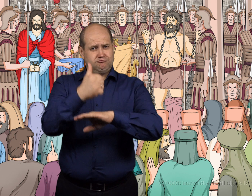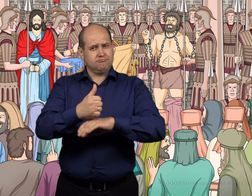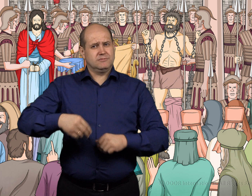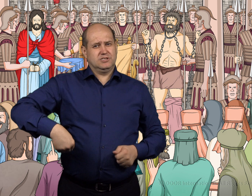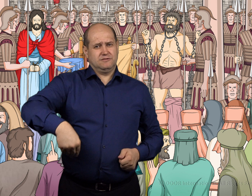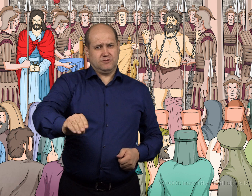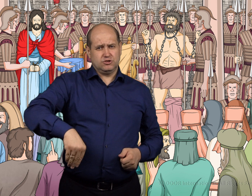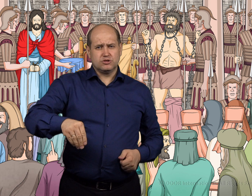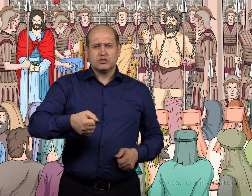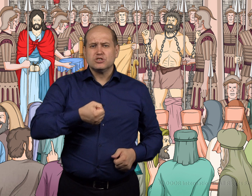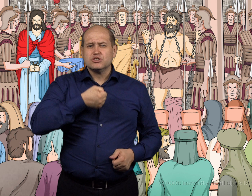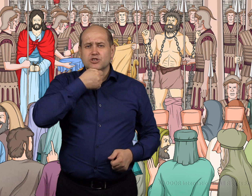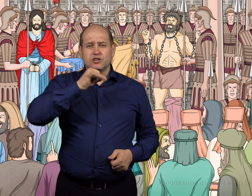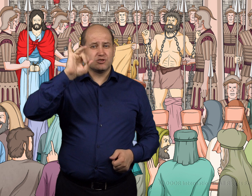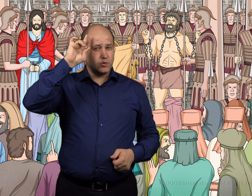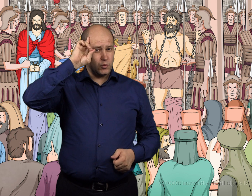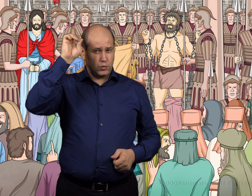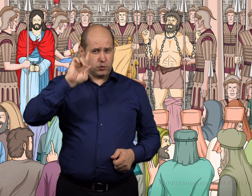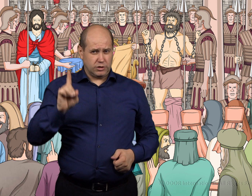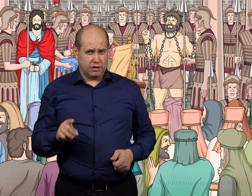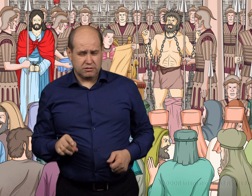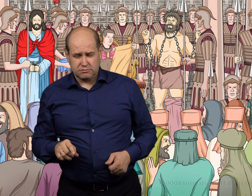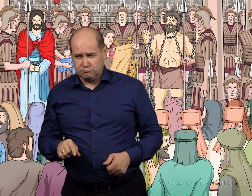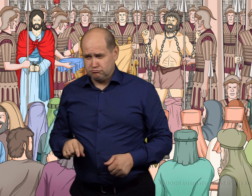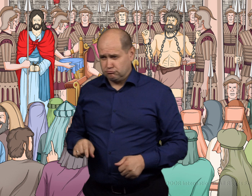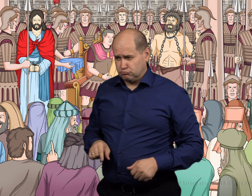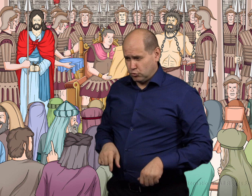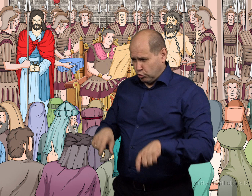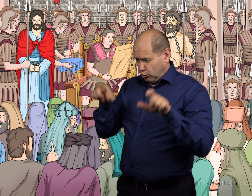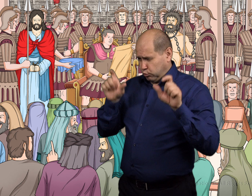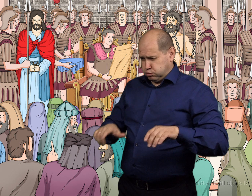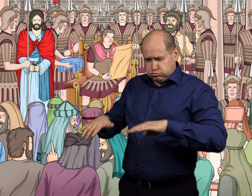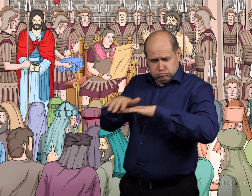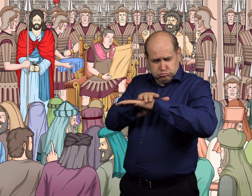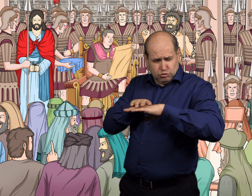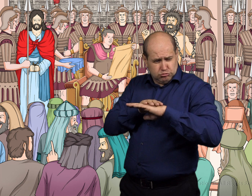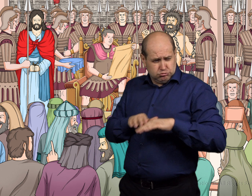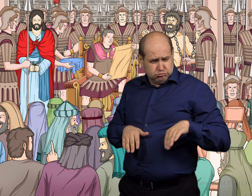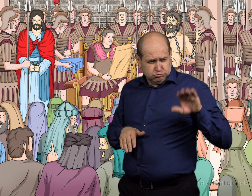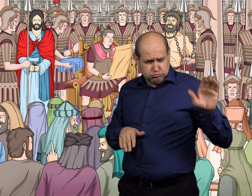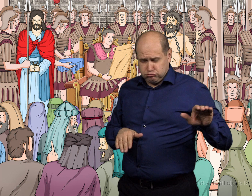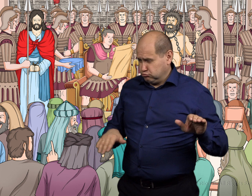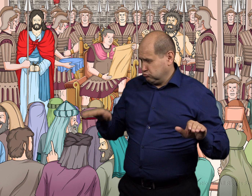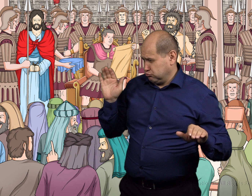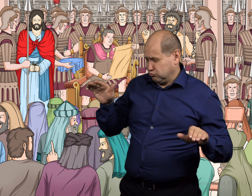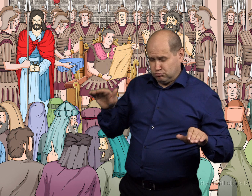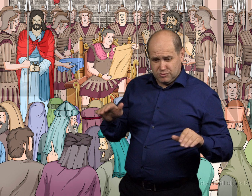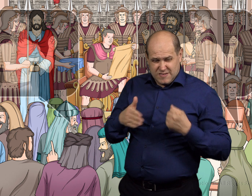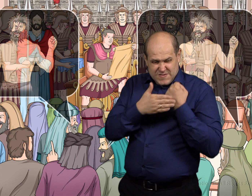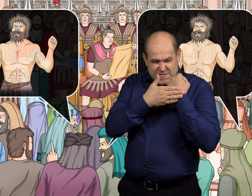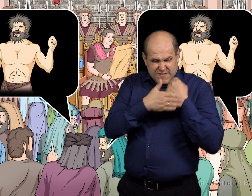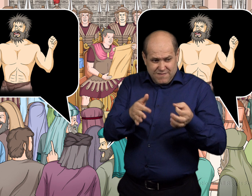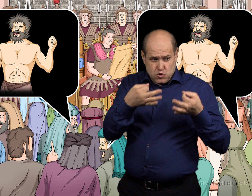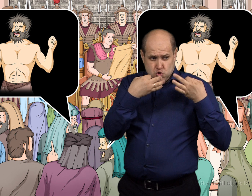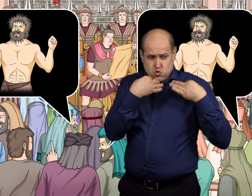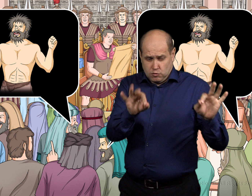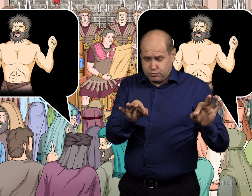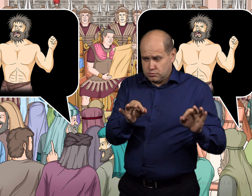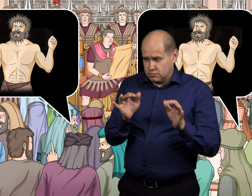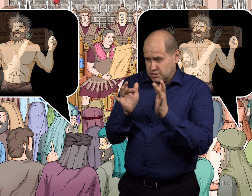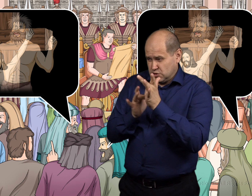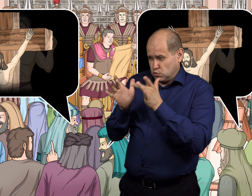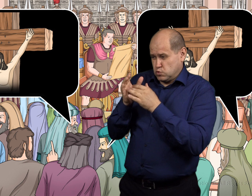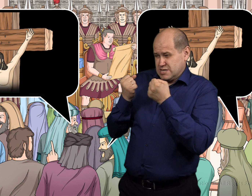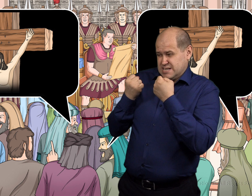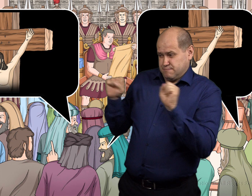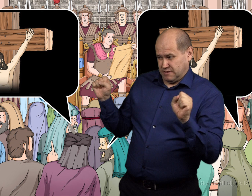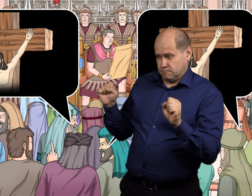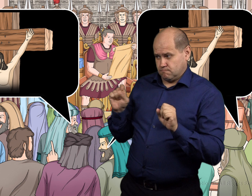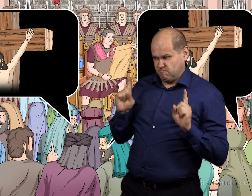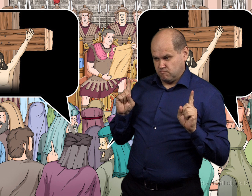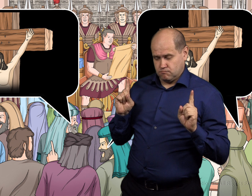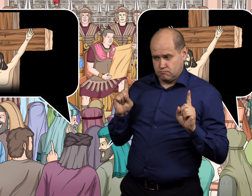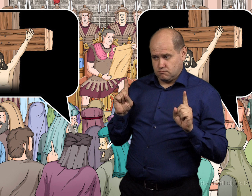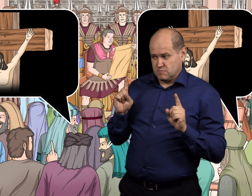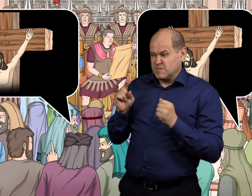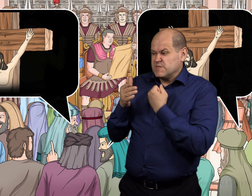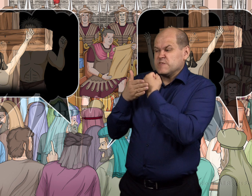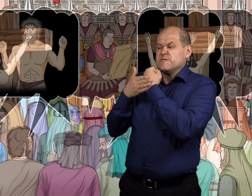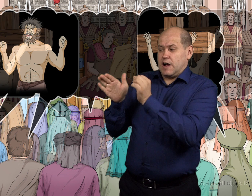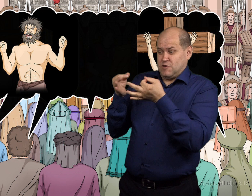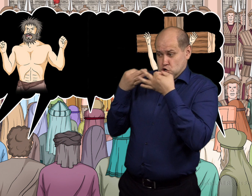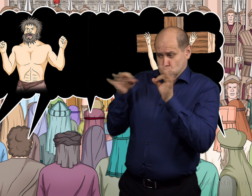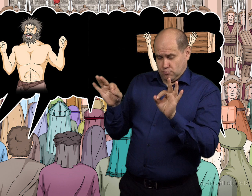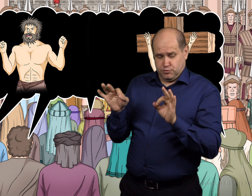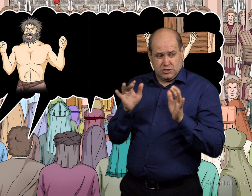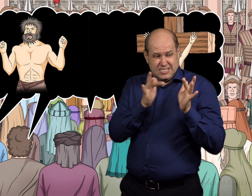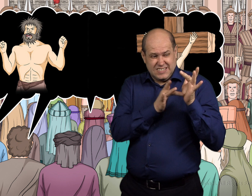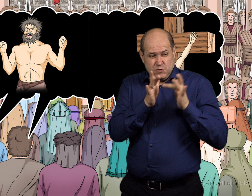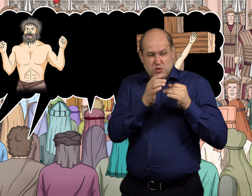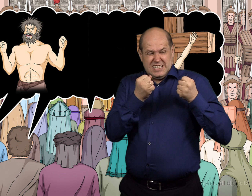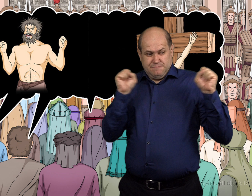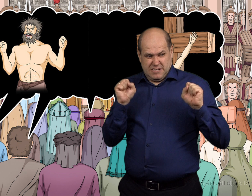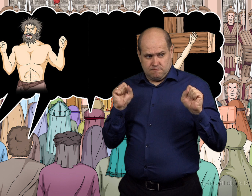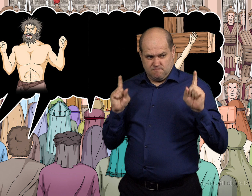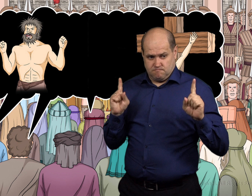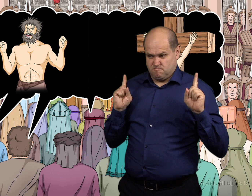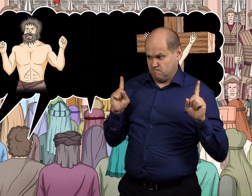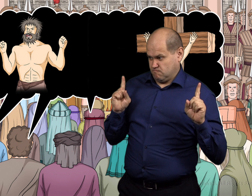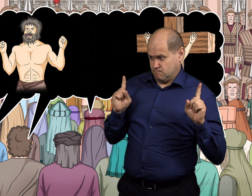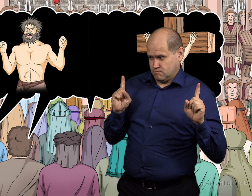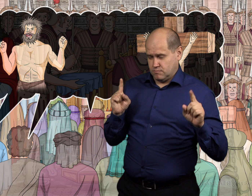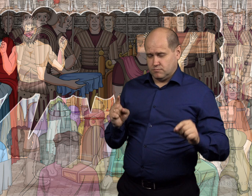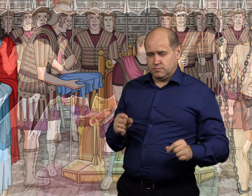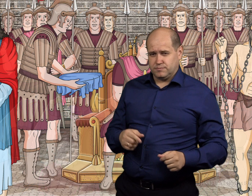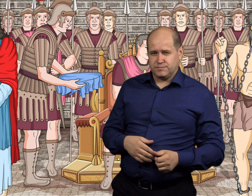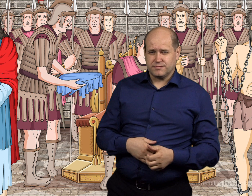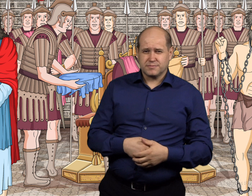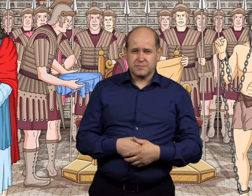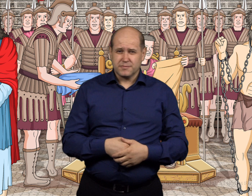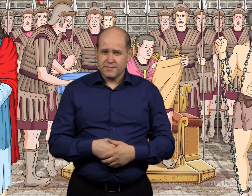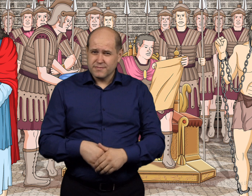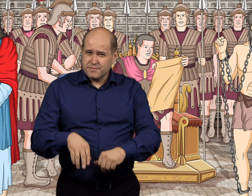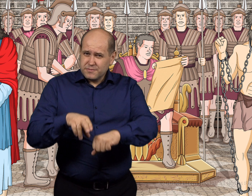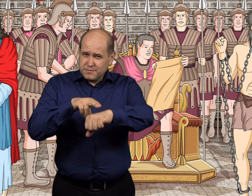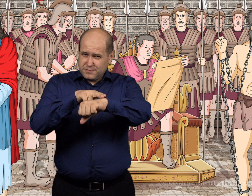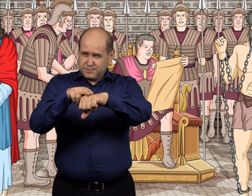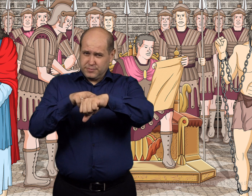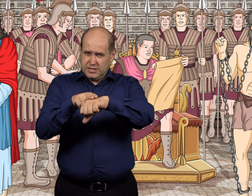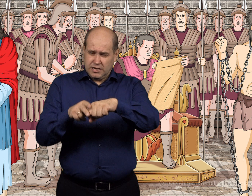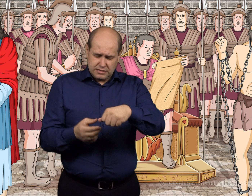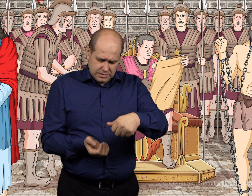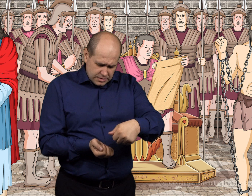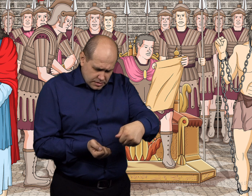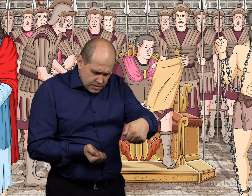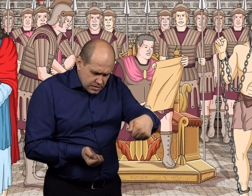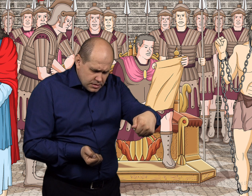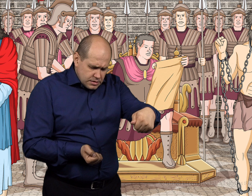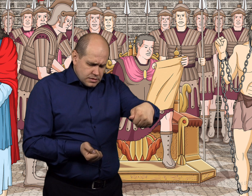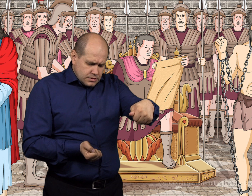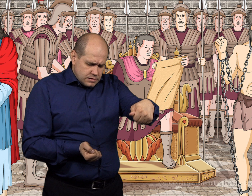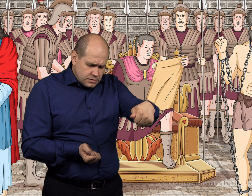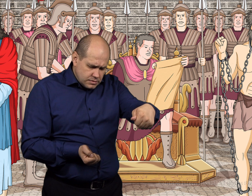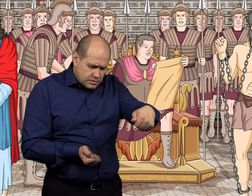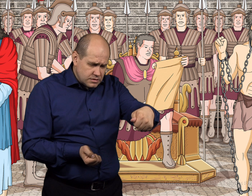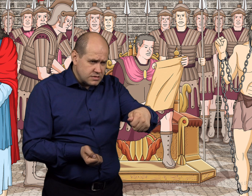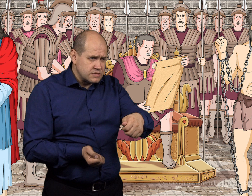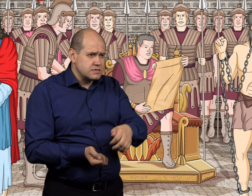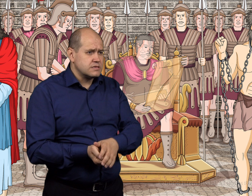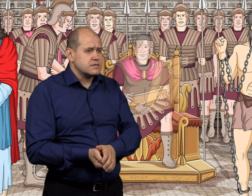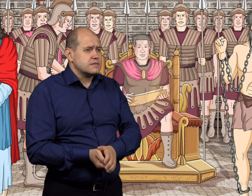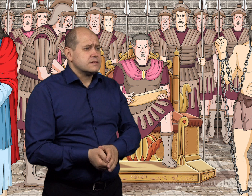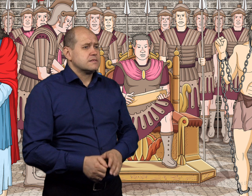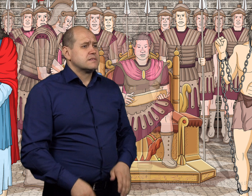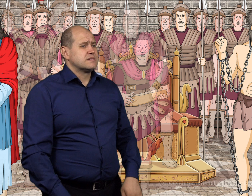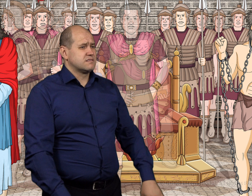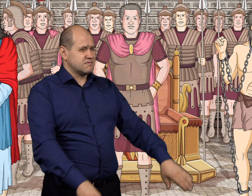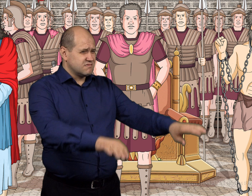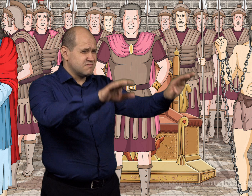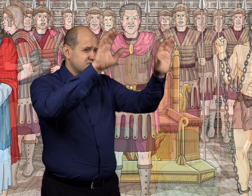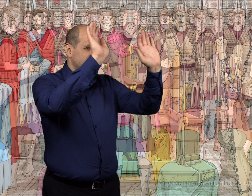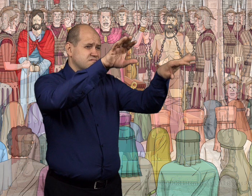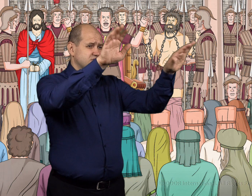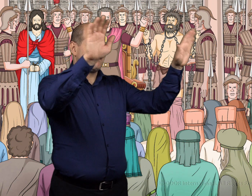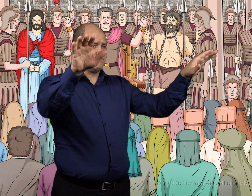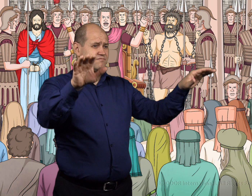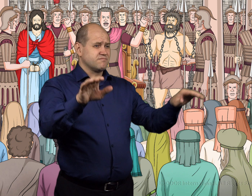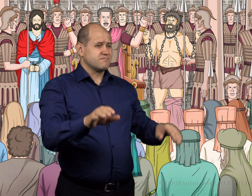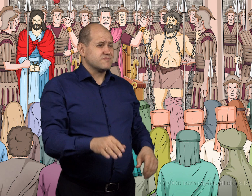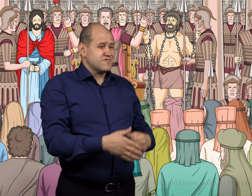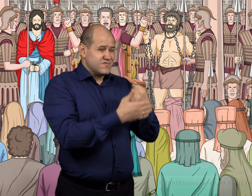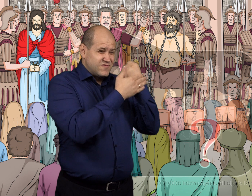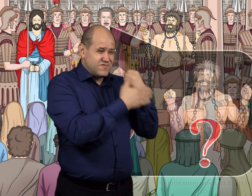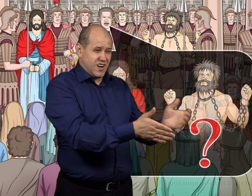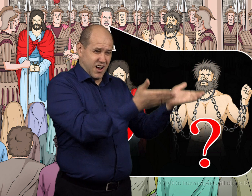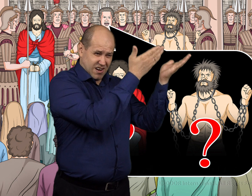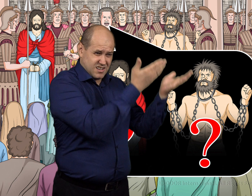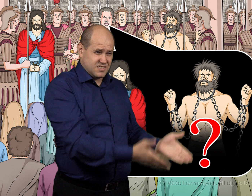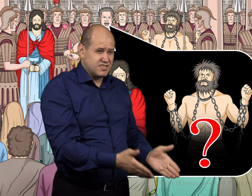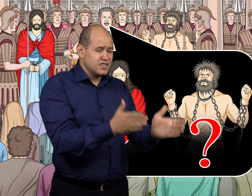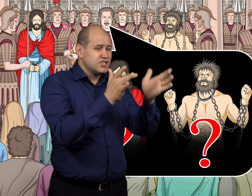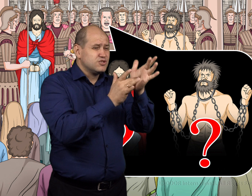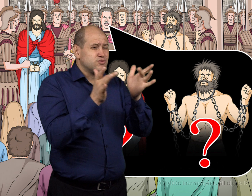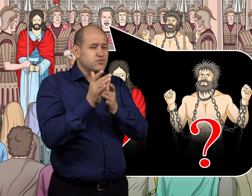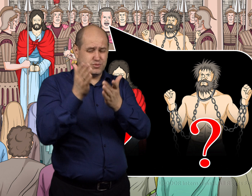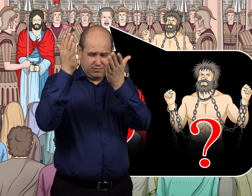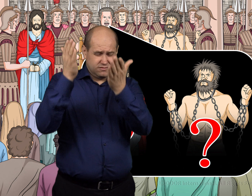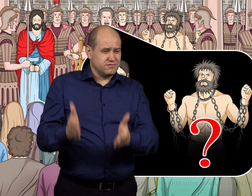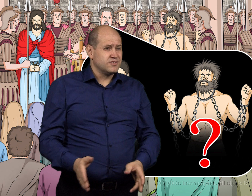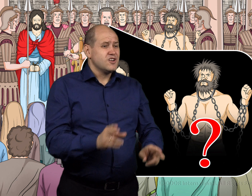But the chief priests and elders persuaded the crowds to ask for Barabbas and to have Jesus put to death.